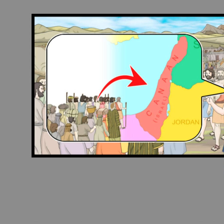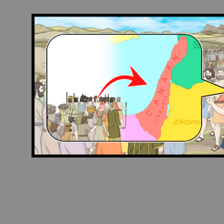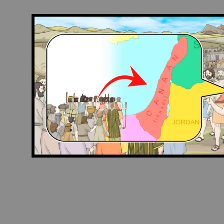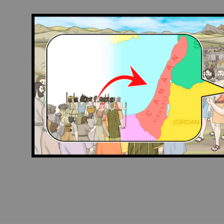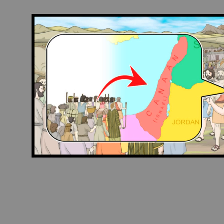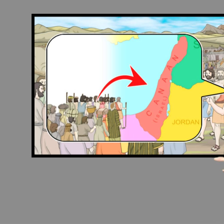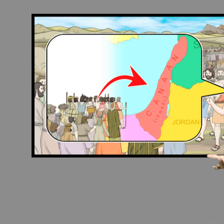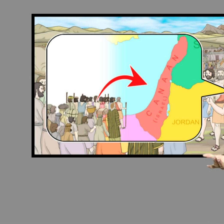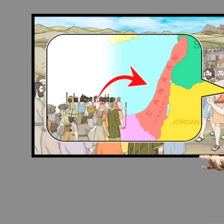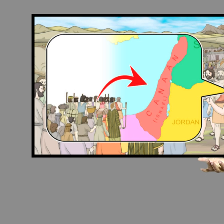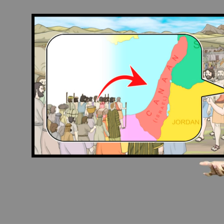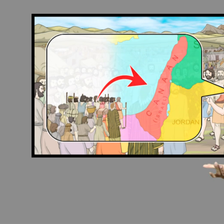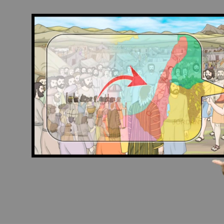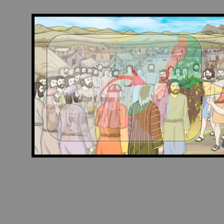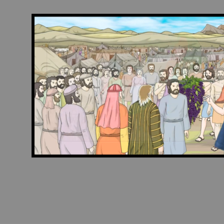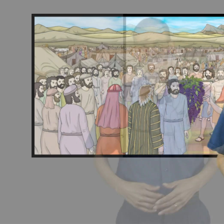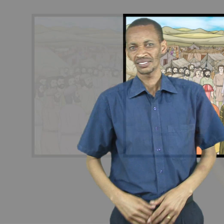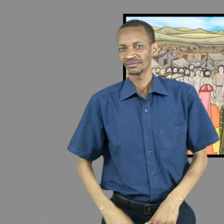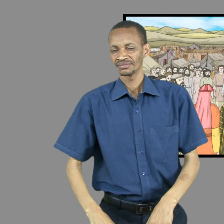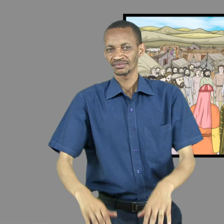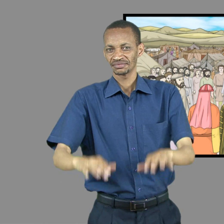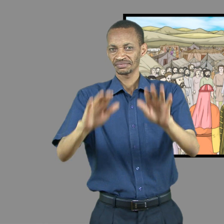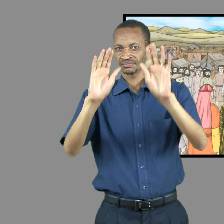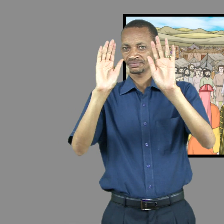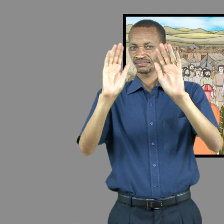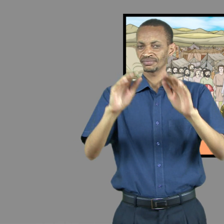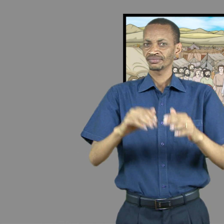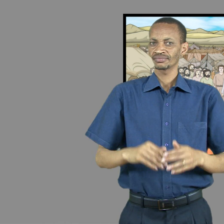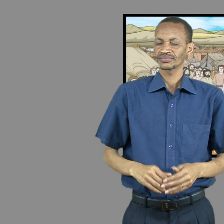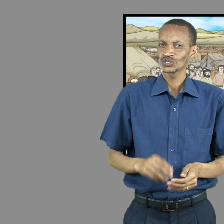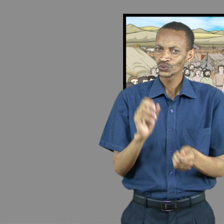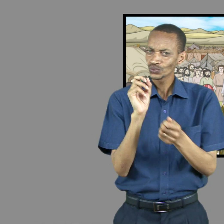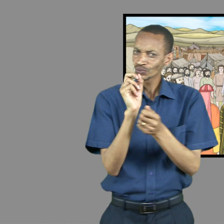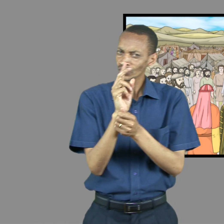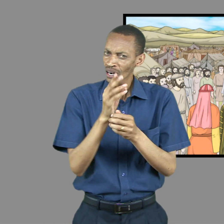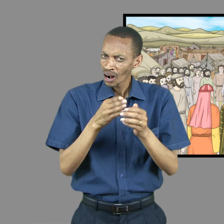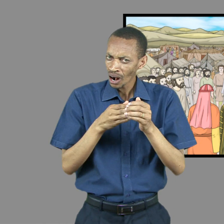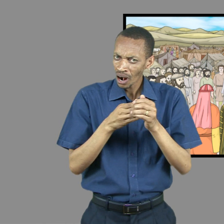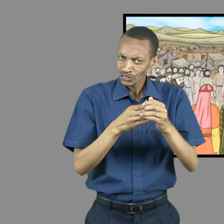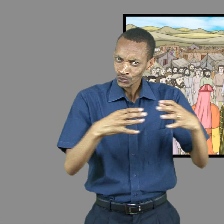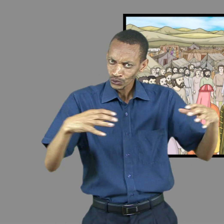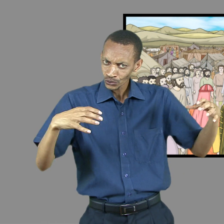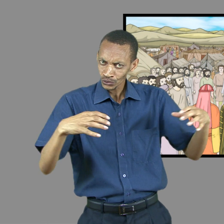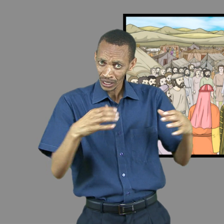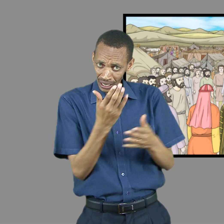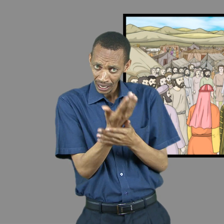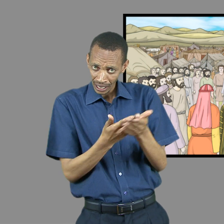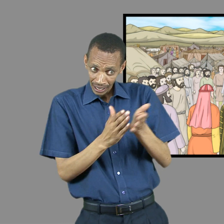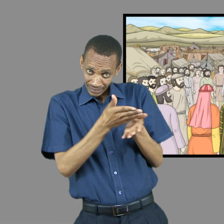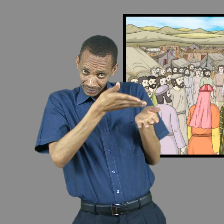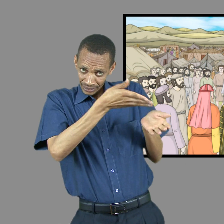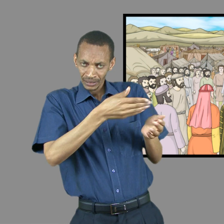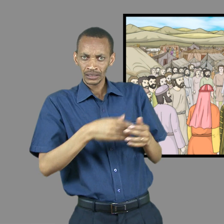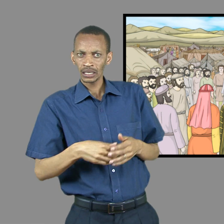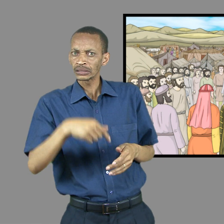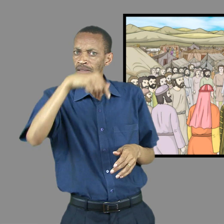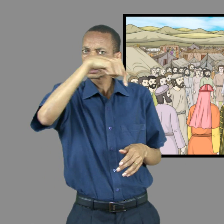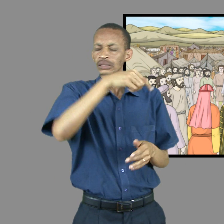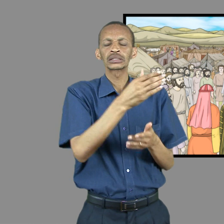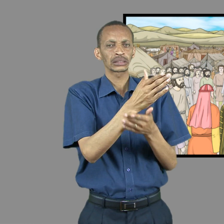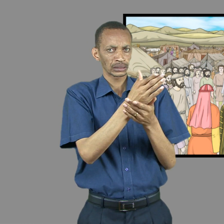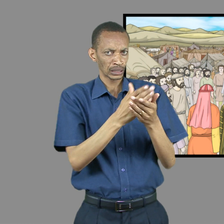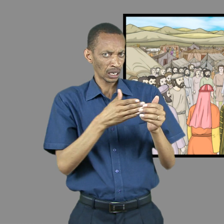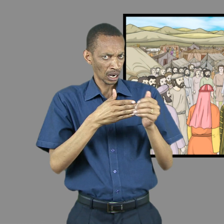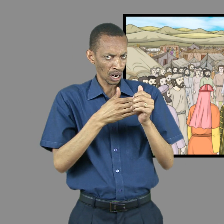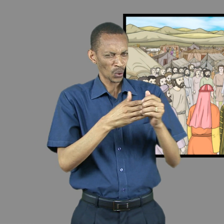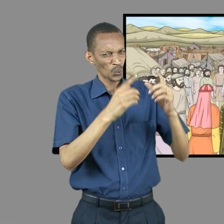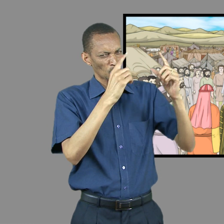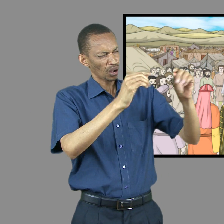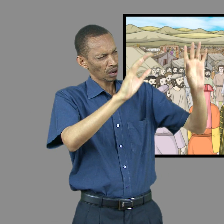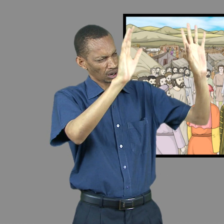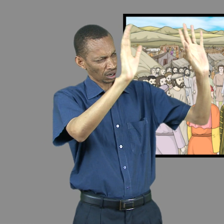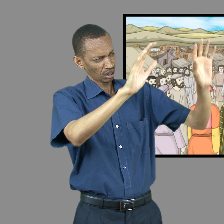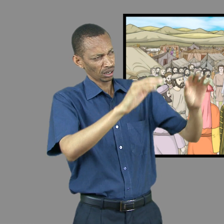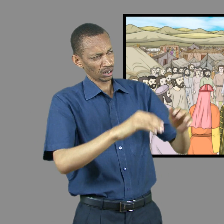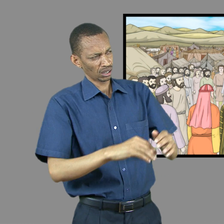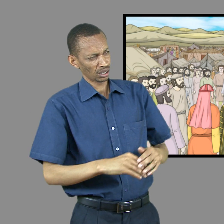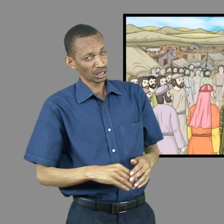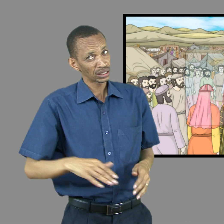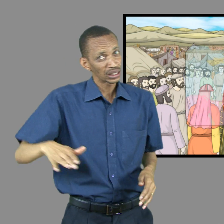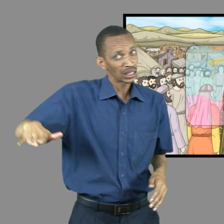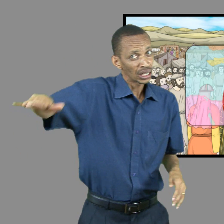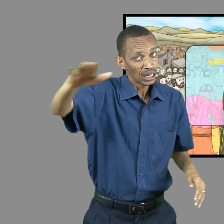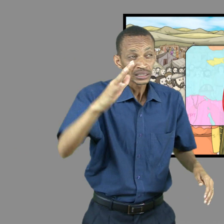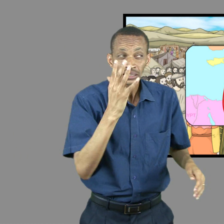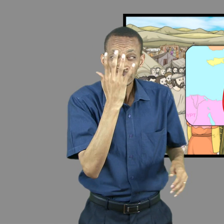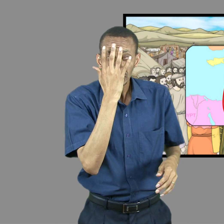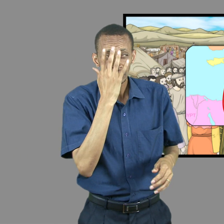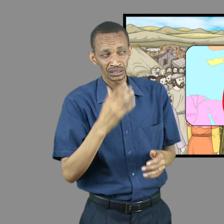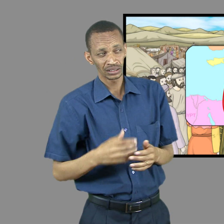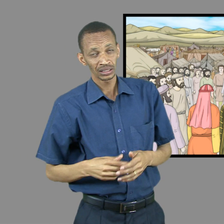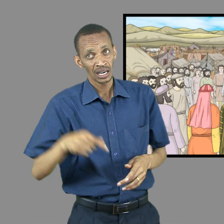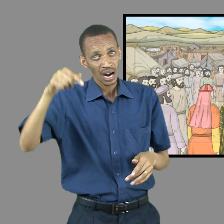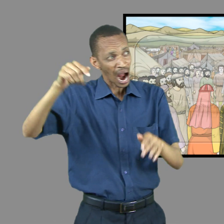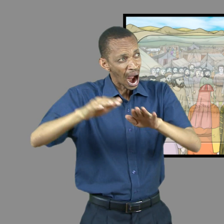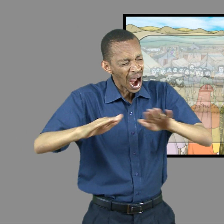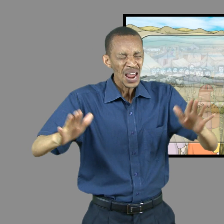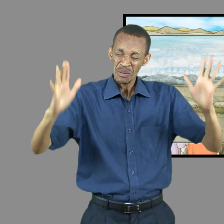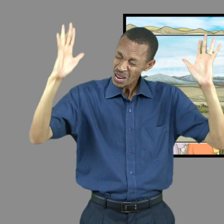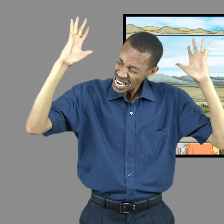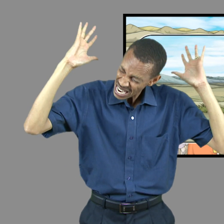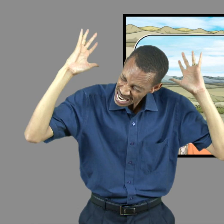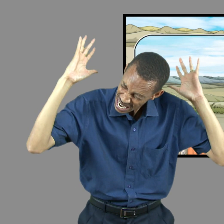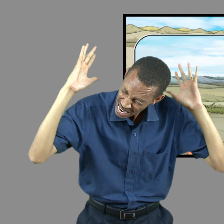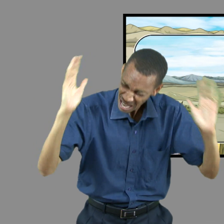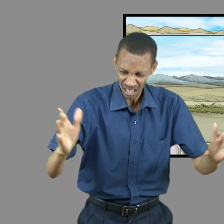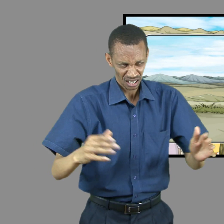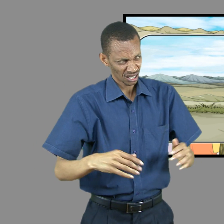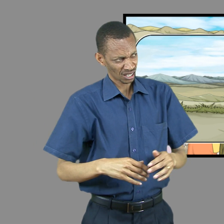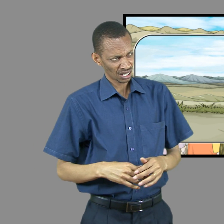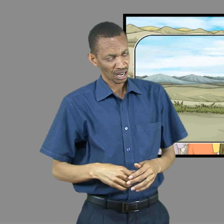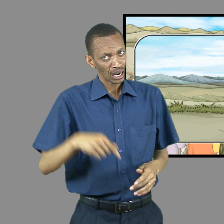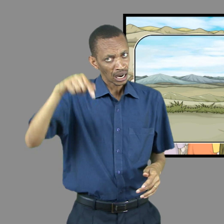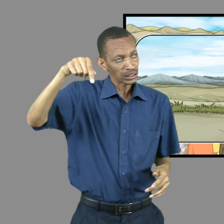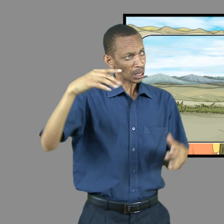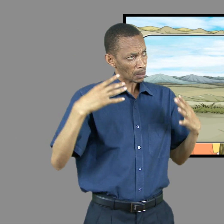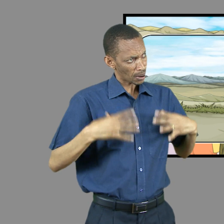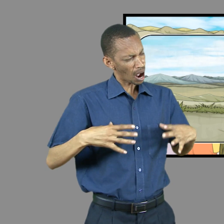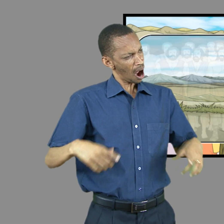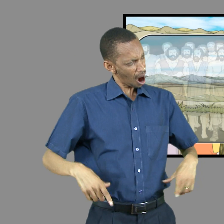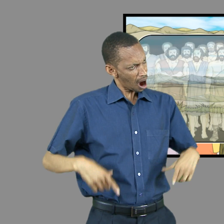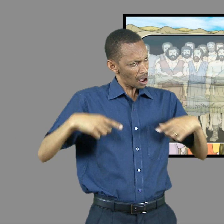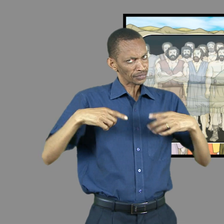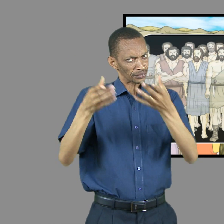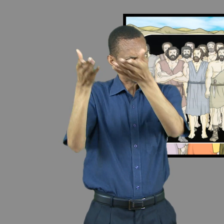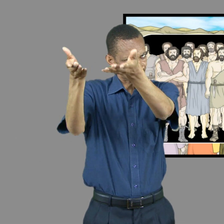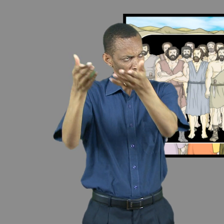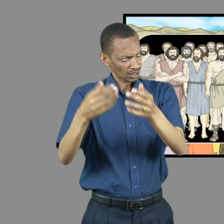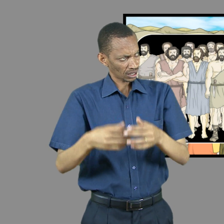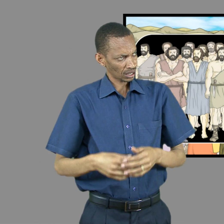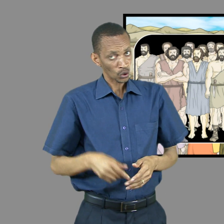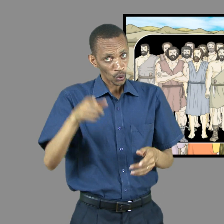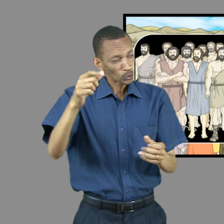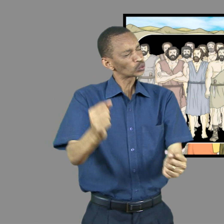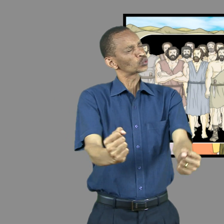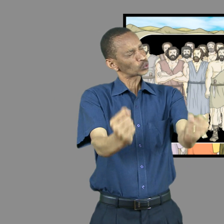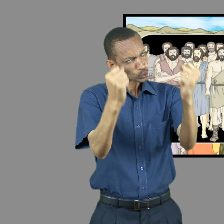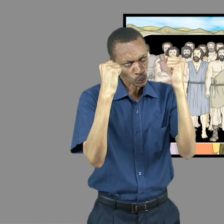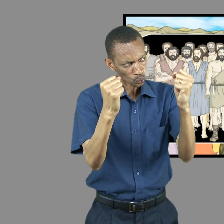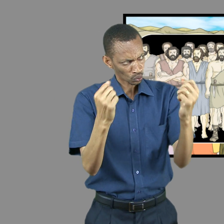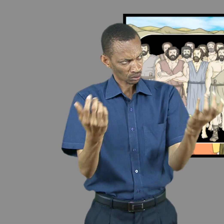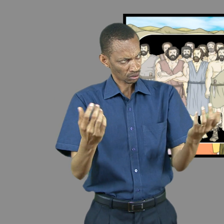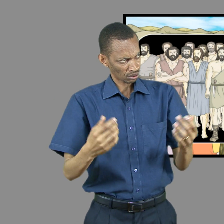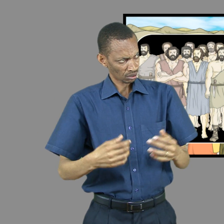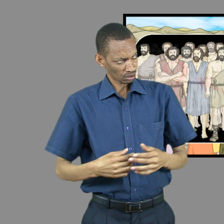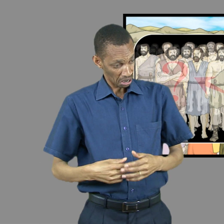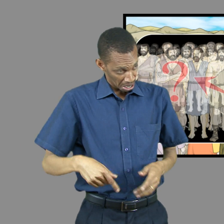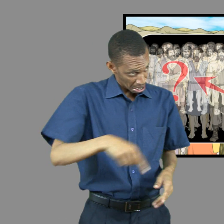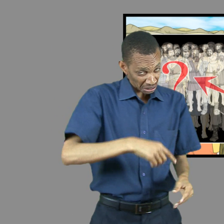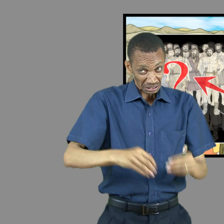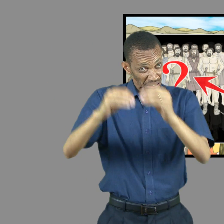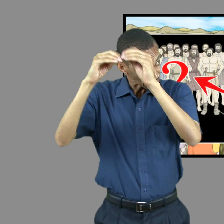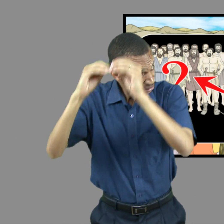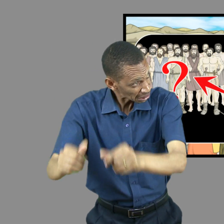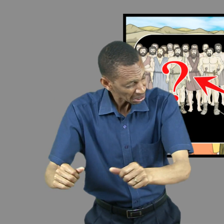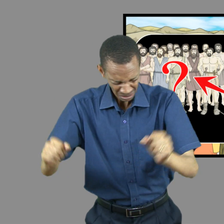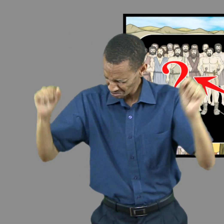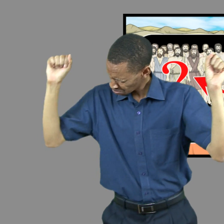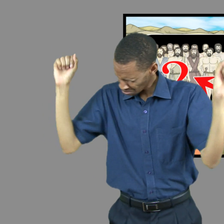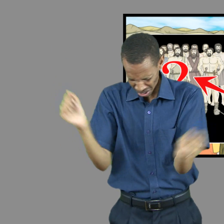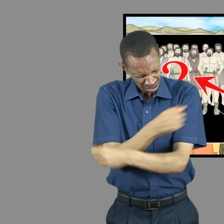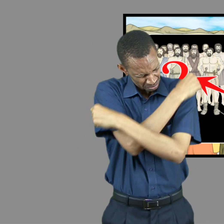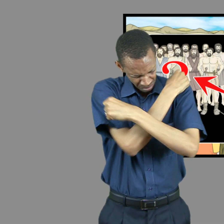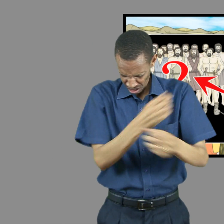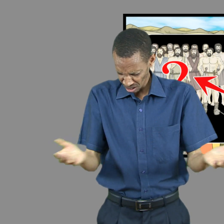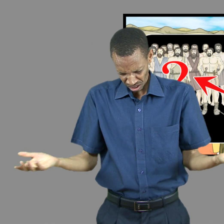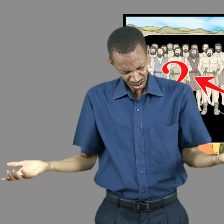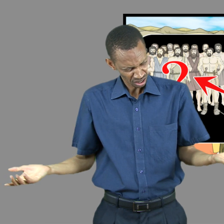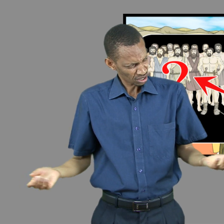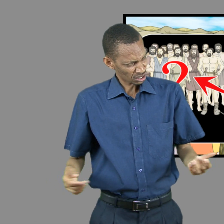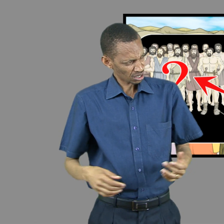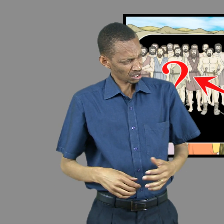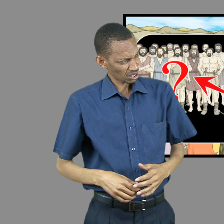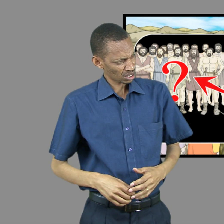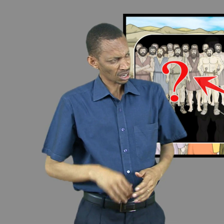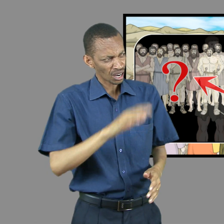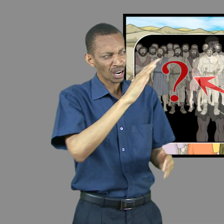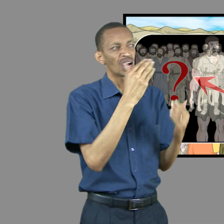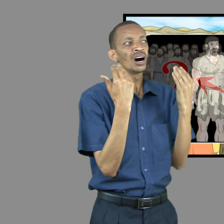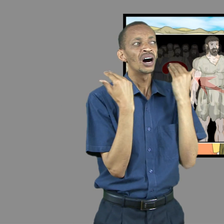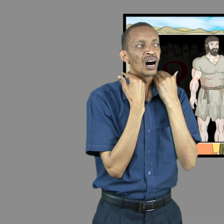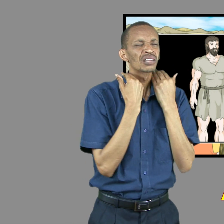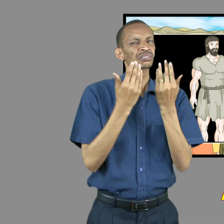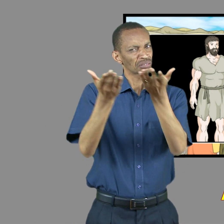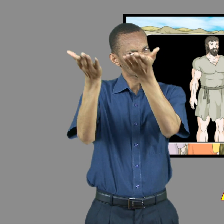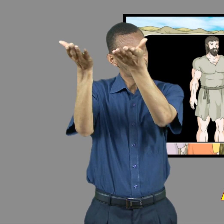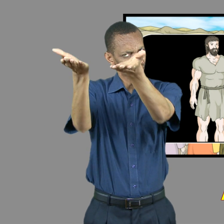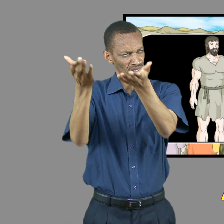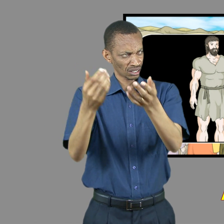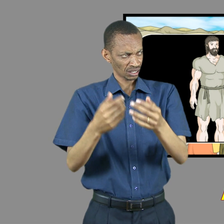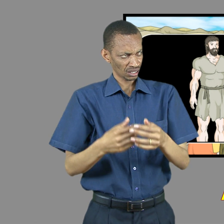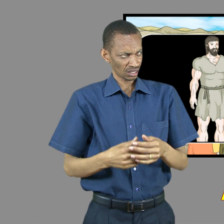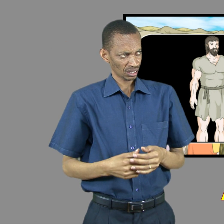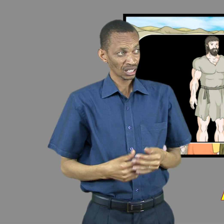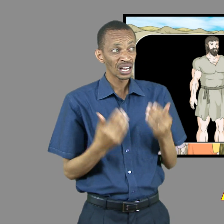But the men who had gone up with him replied, “We cannot go up against the people, for they are stronger than we are!” So they gave the Israelites a bad report about the land that they had spied out: “The land we explored devours its inhabitants, and all the people we saw there are great in stature.